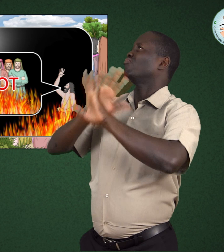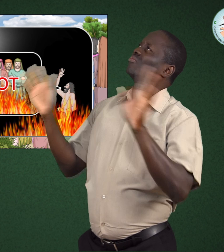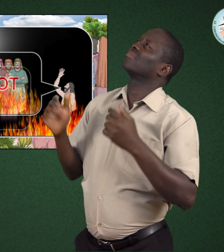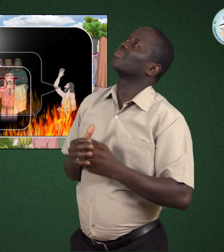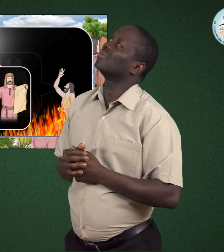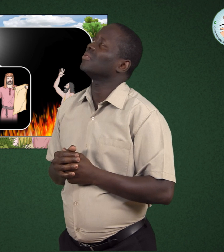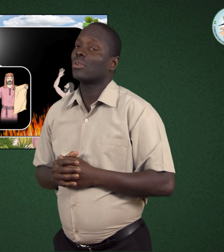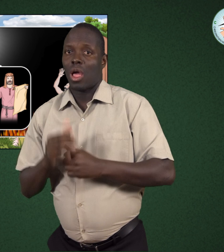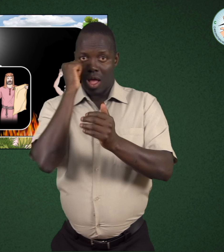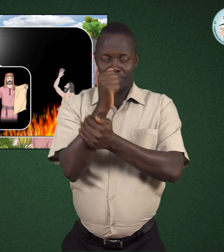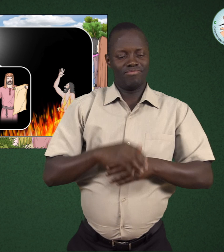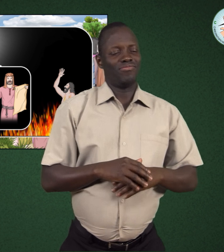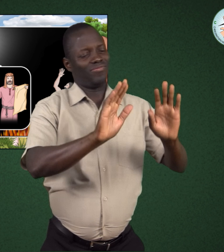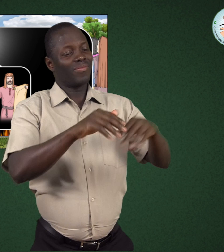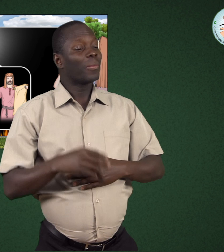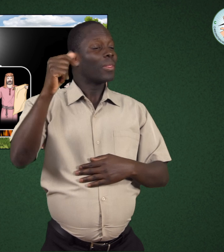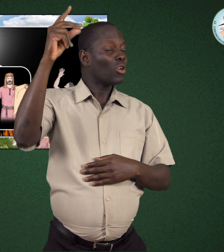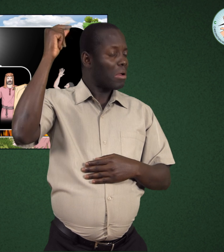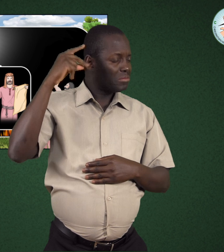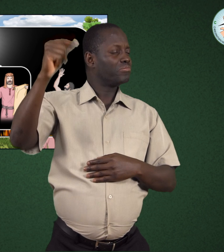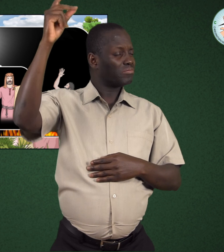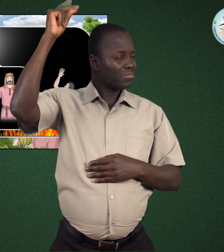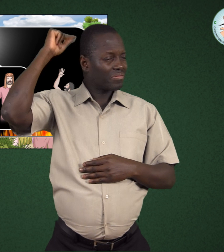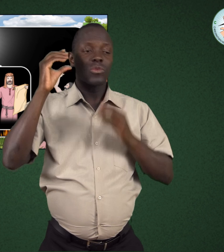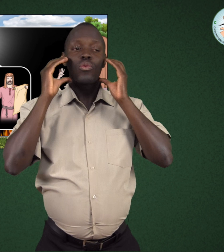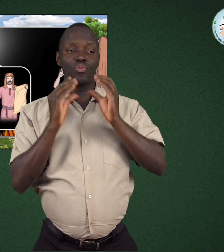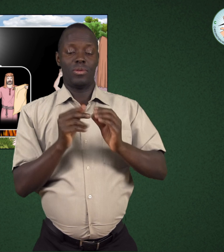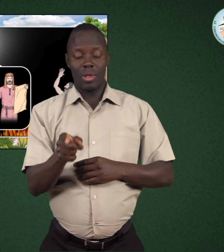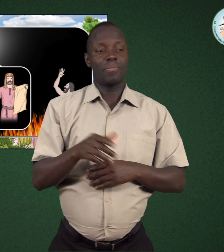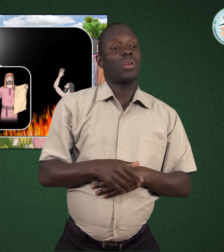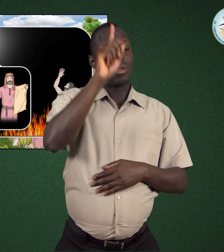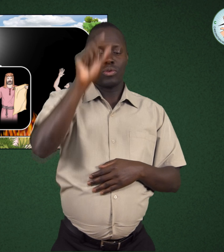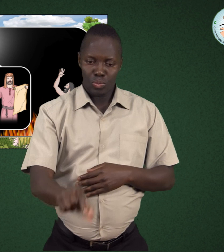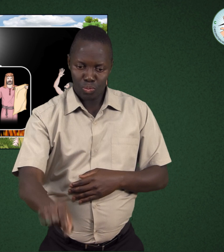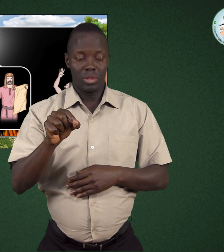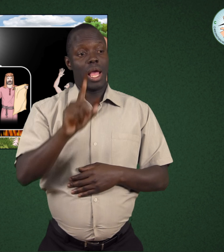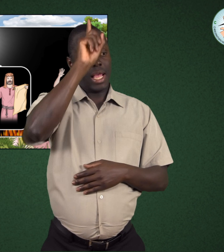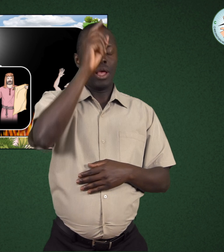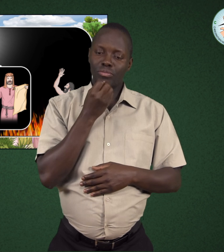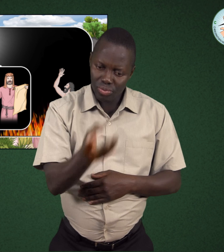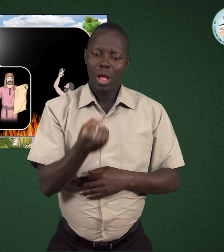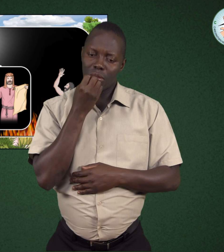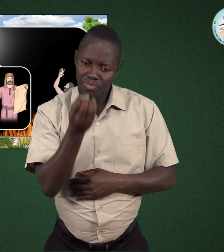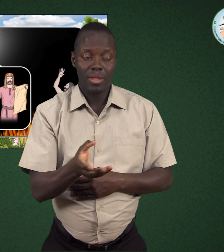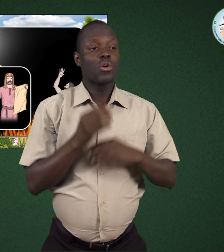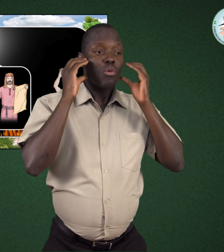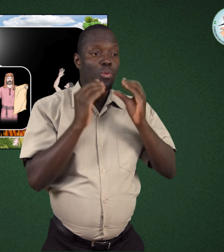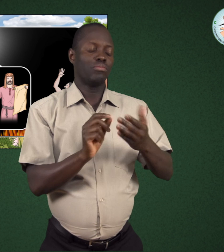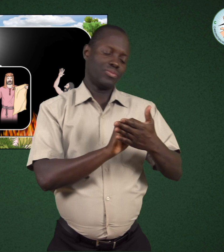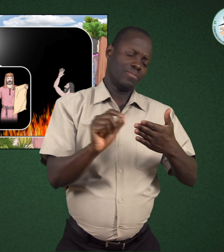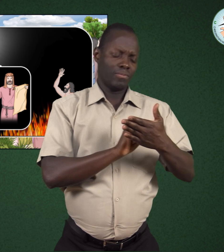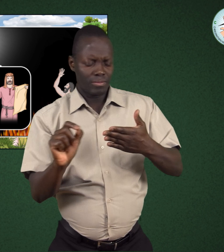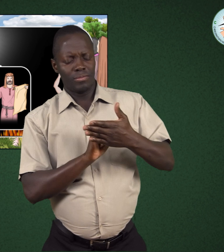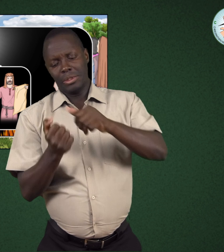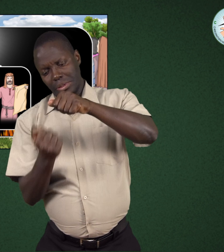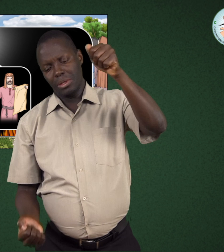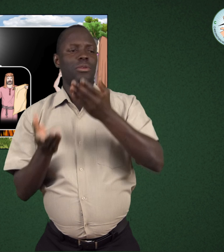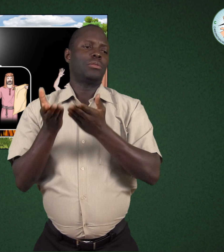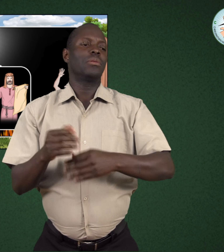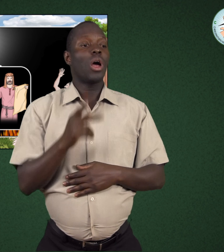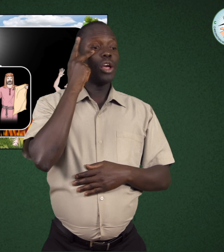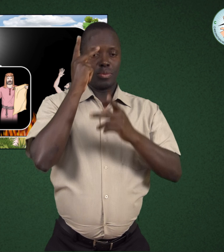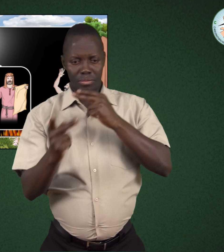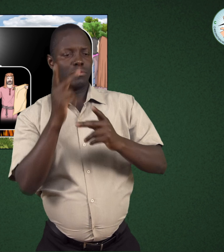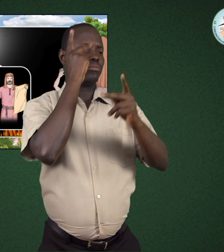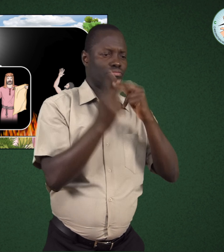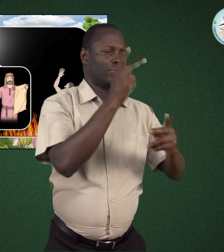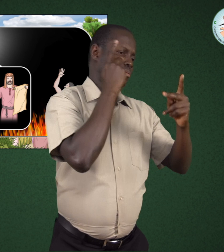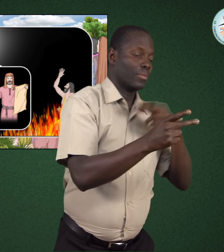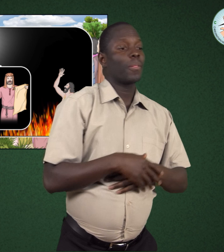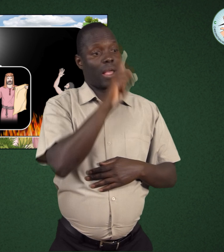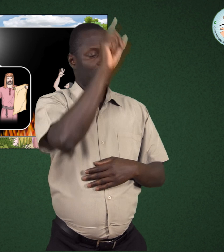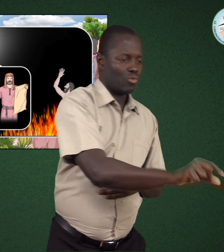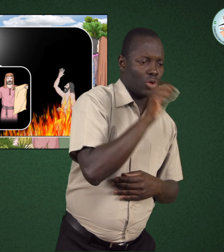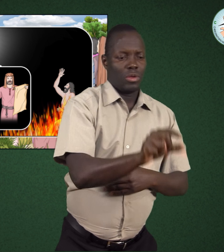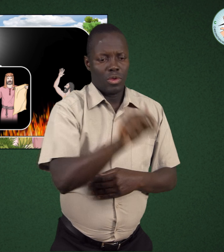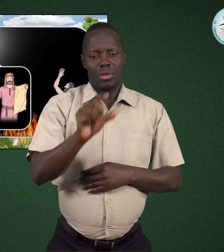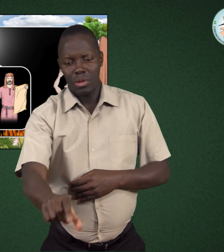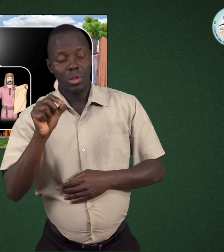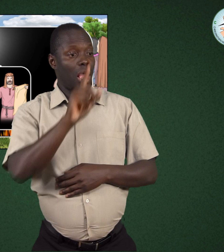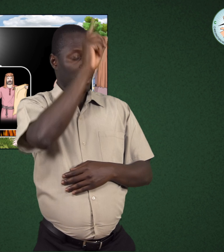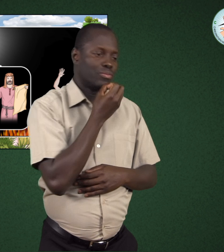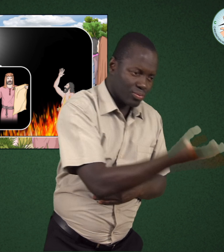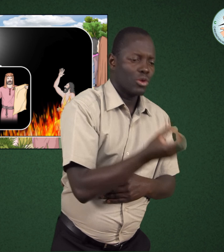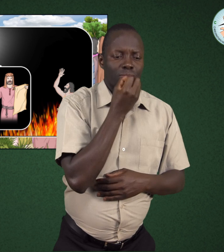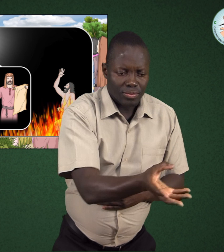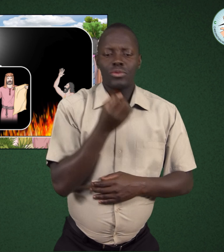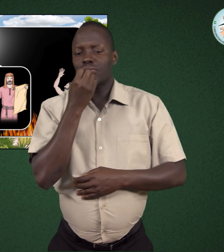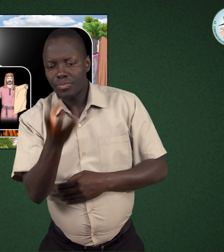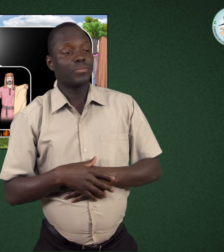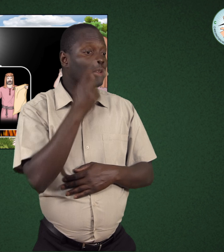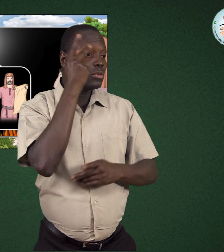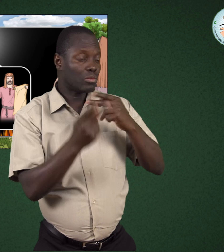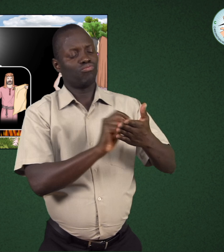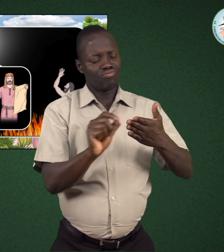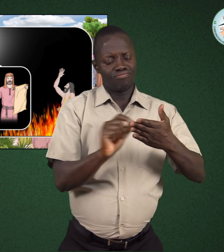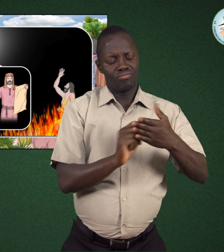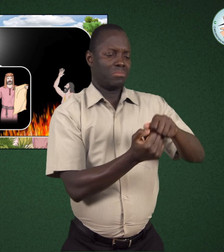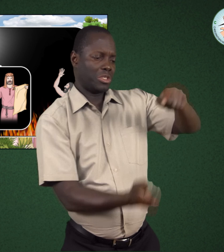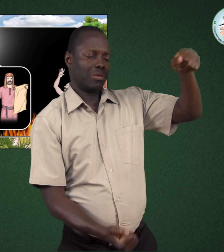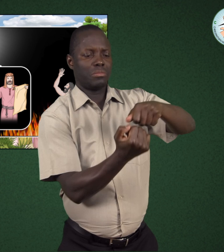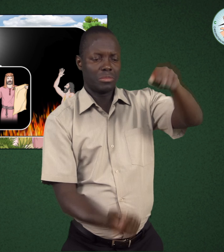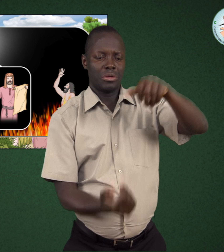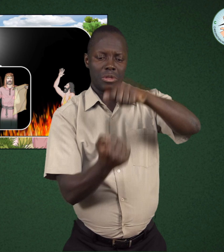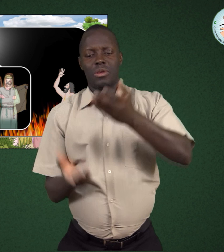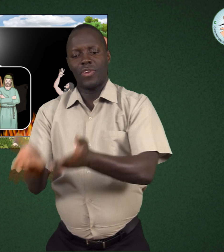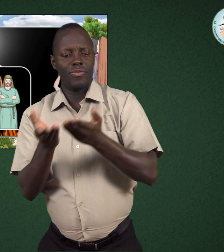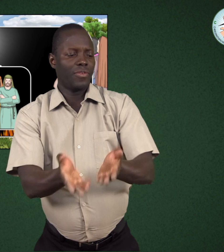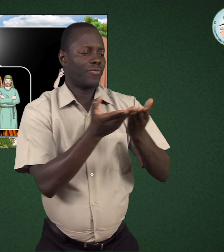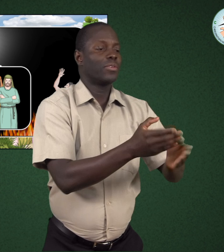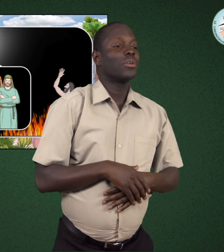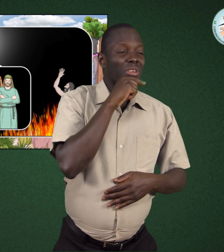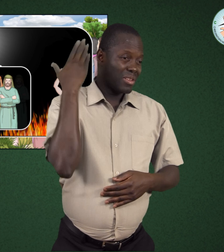But Abraham replied, ‘They have Moses and the prophets;